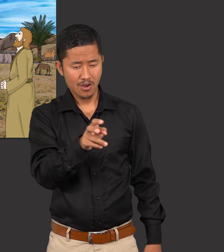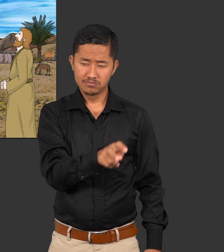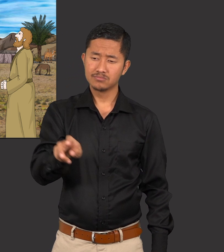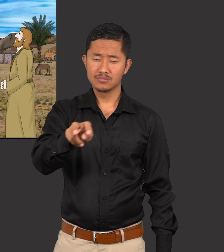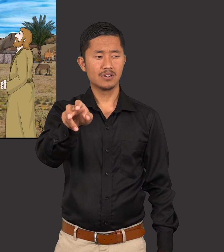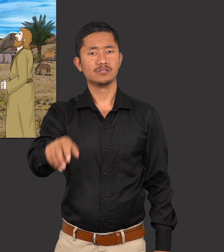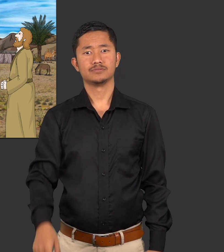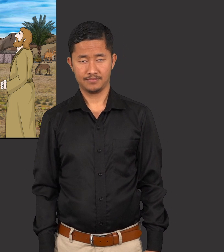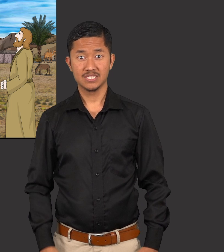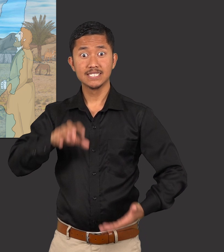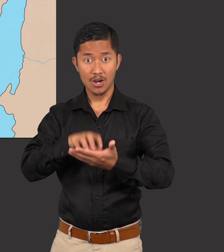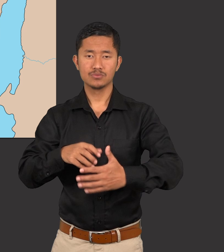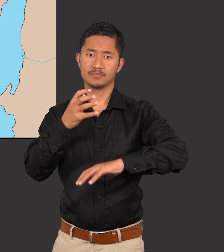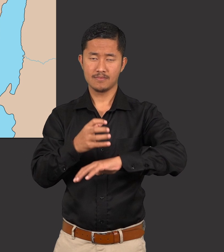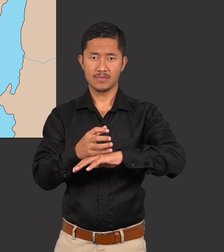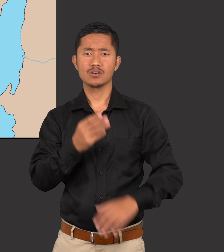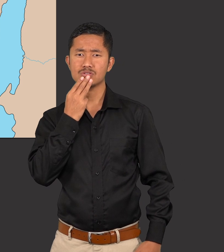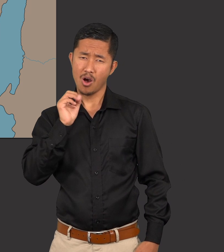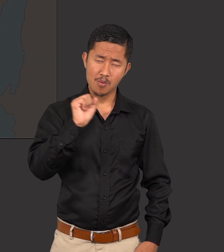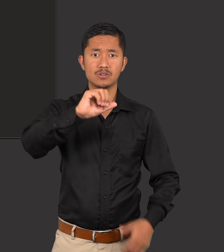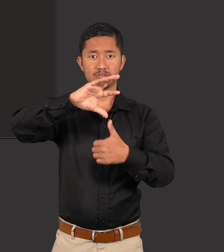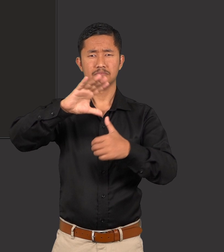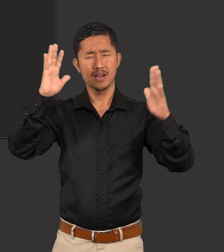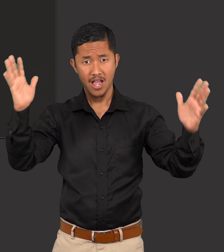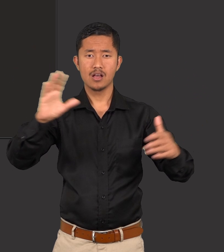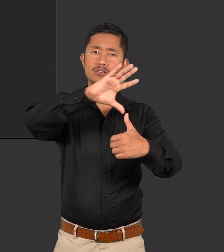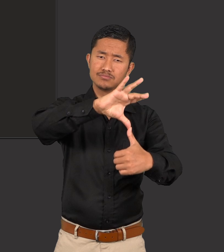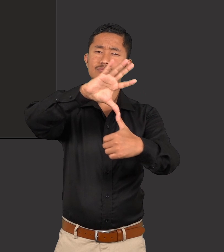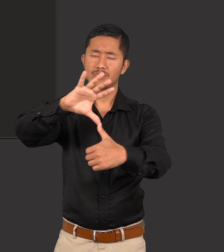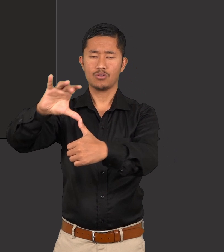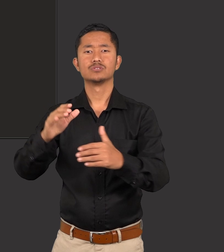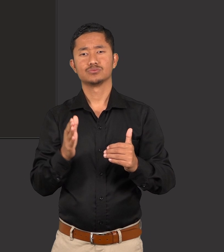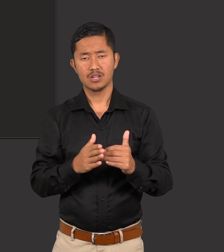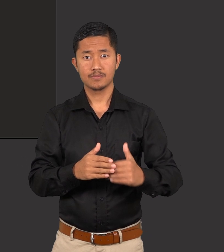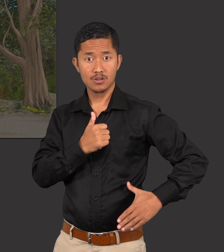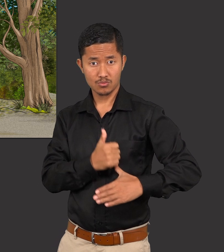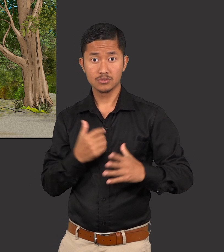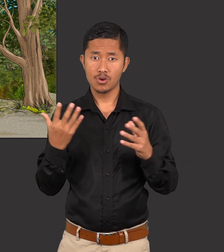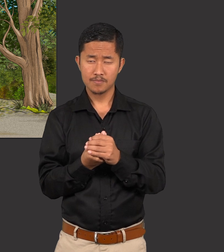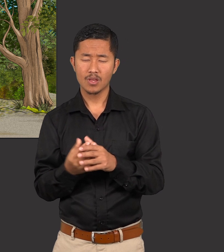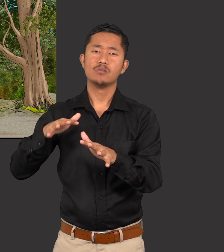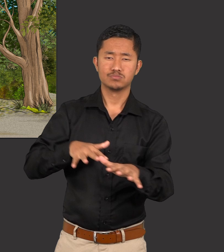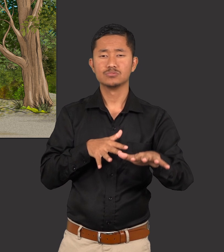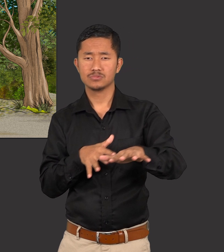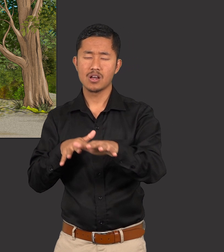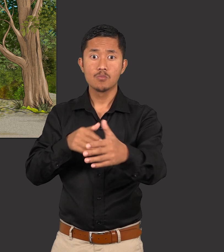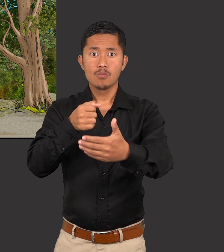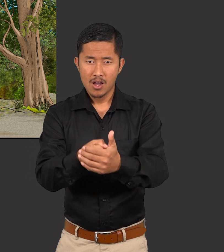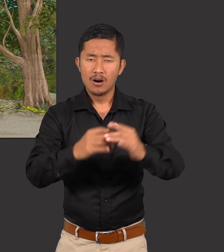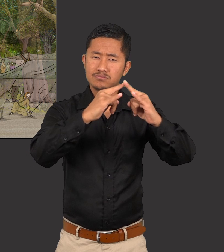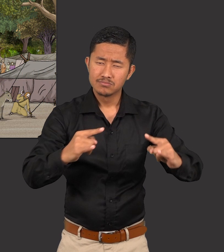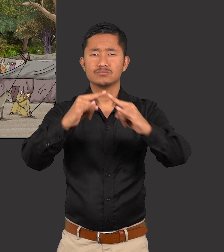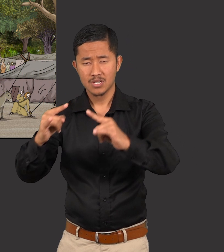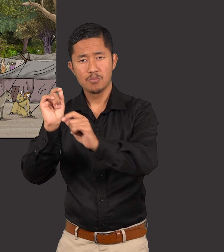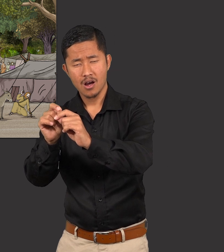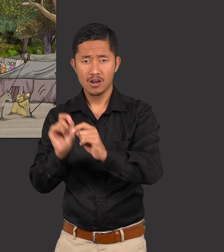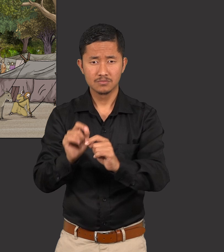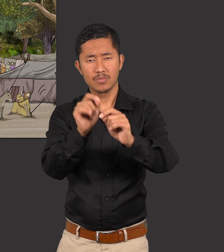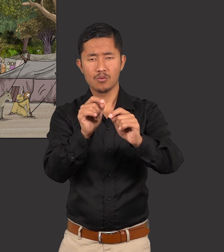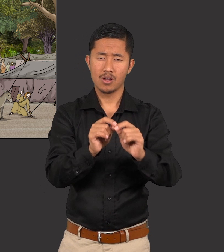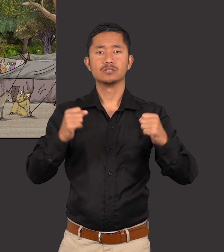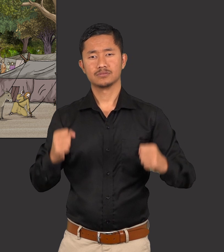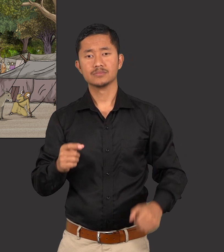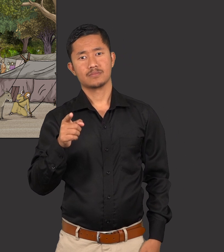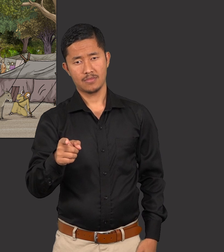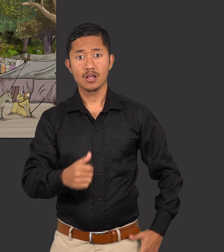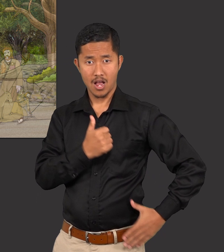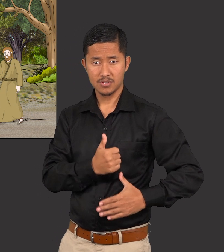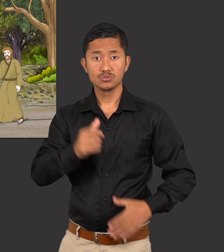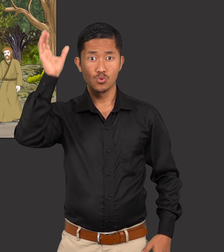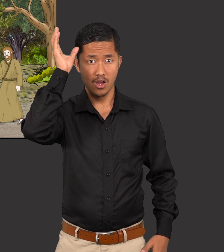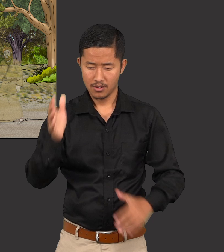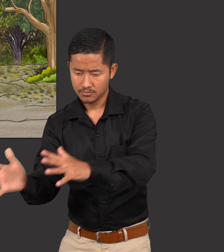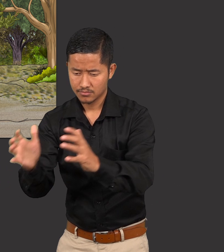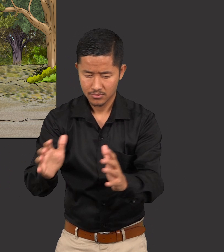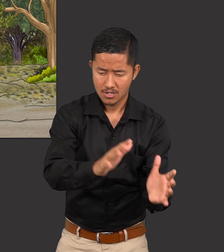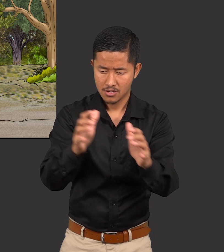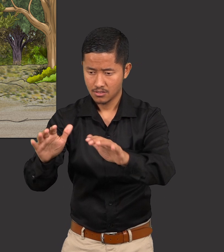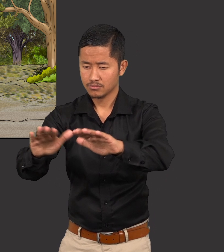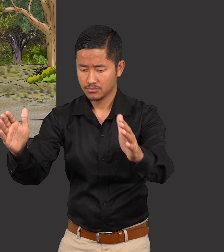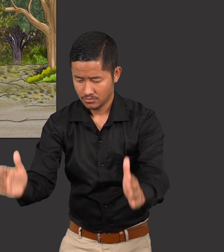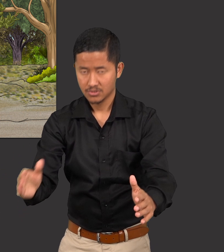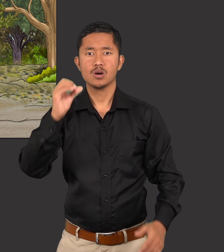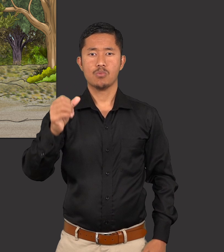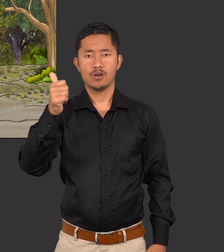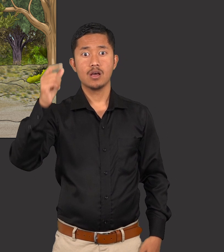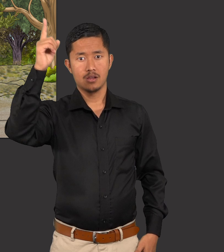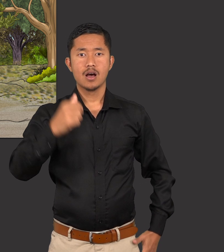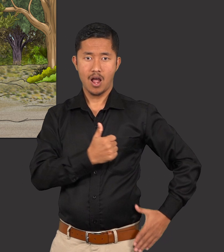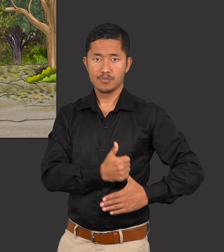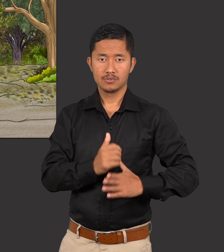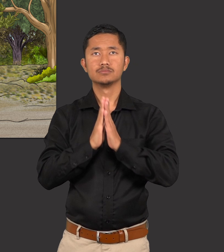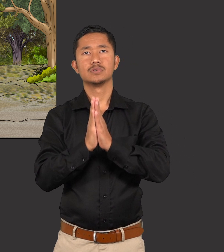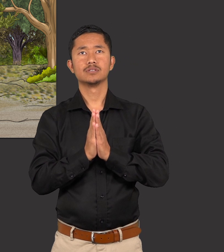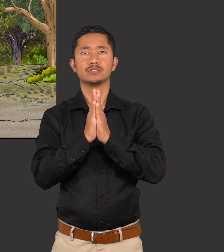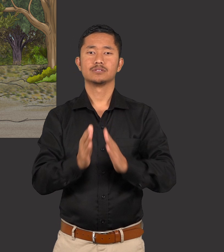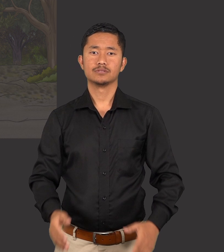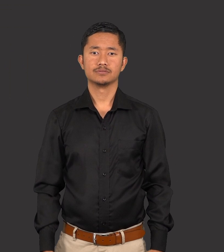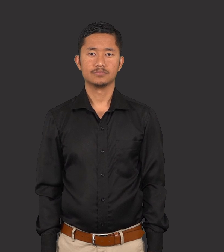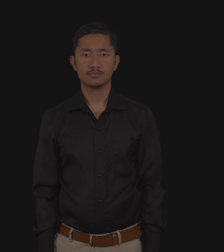So Abram moved his tent and went to live near the Oaks of Mamre at Hebron, where he built an altar to the LORD.